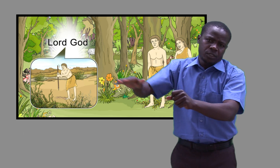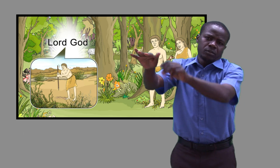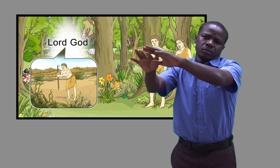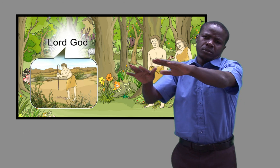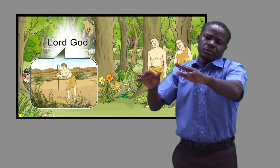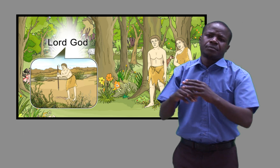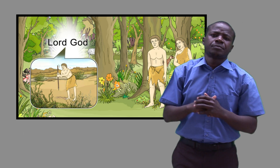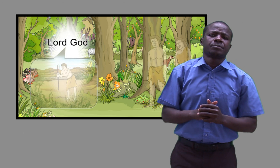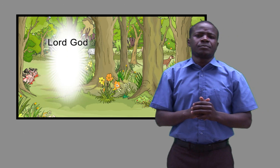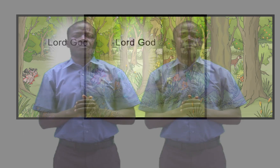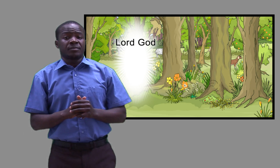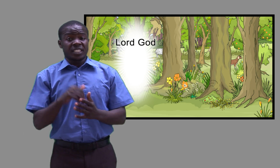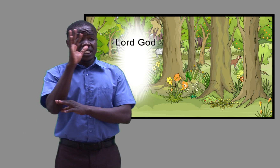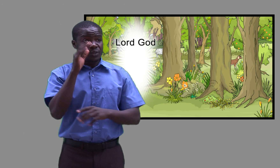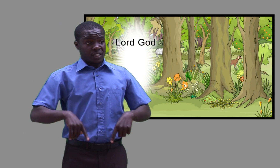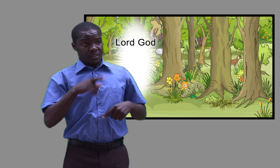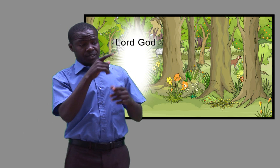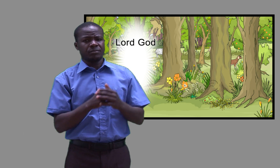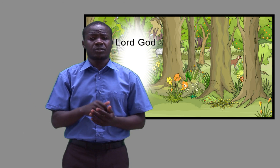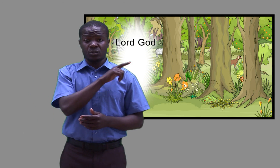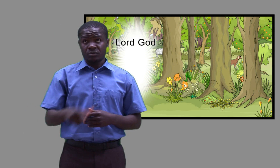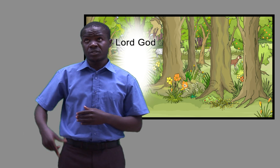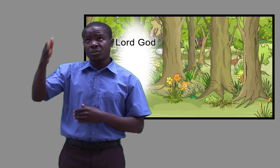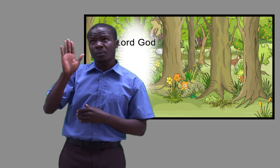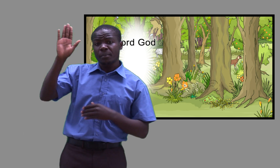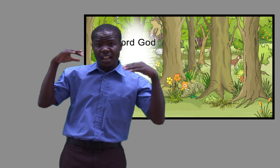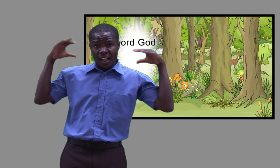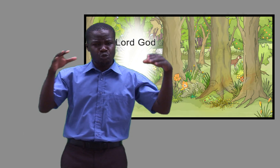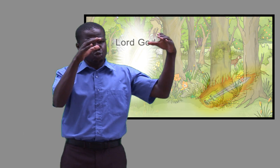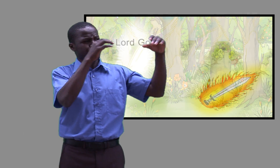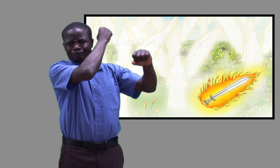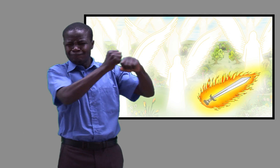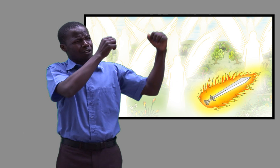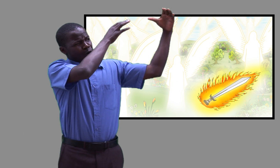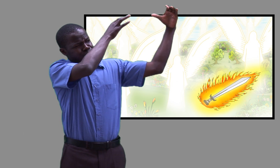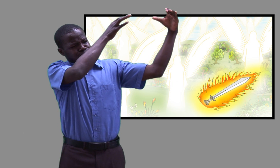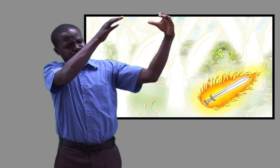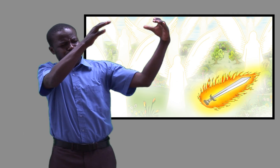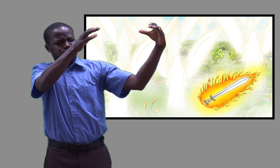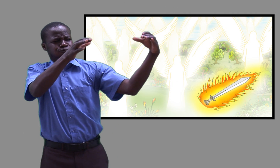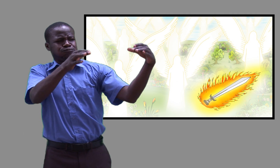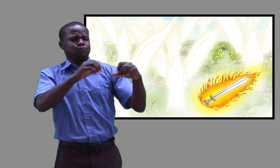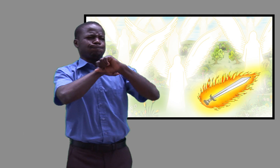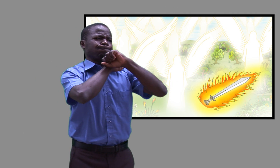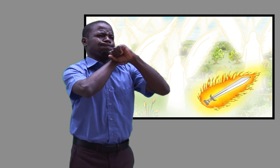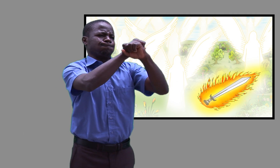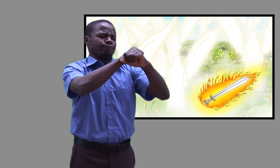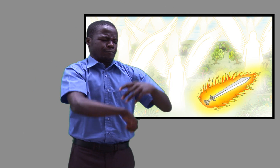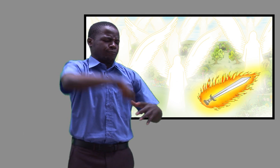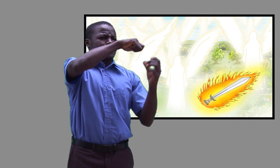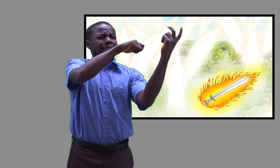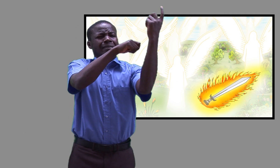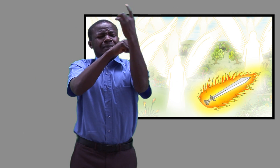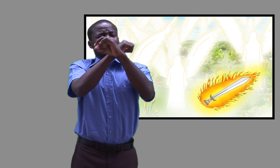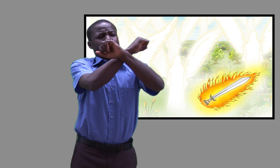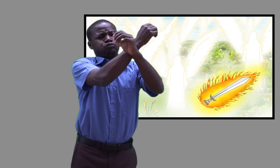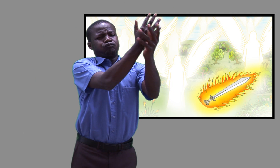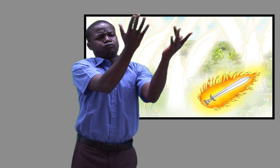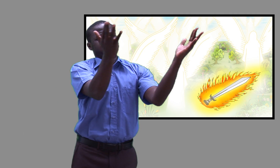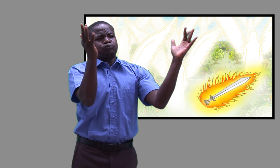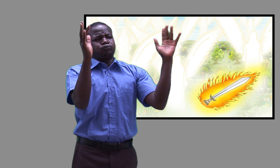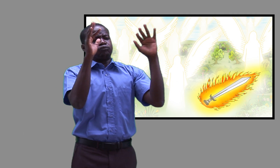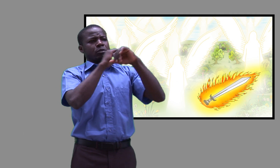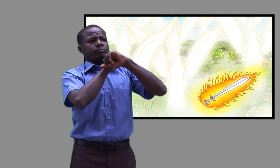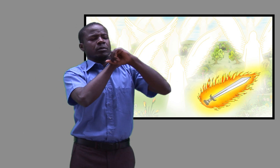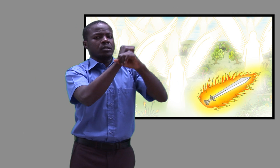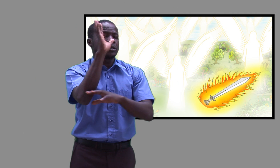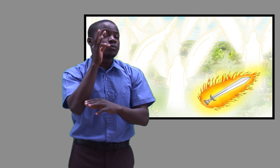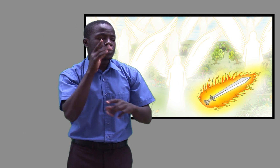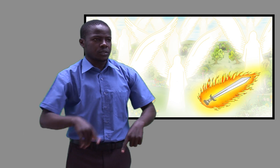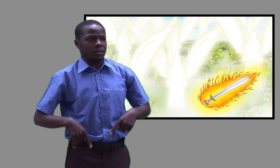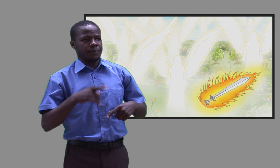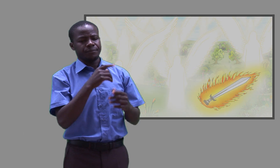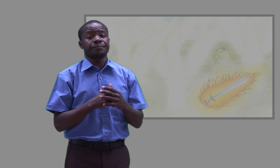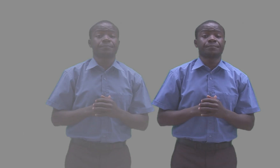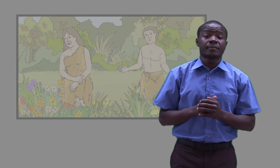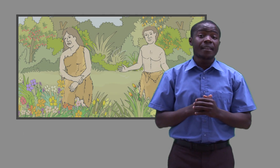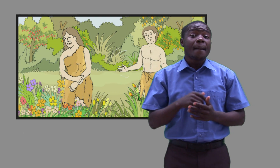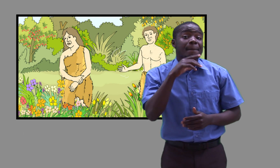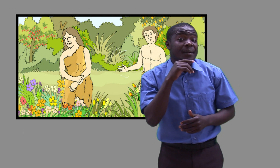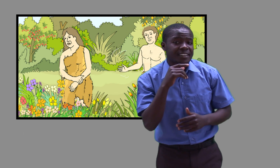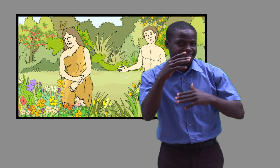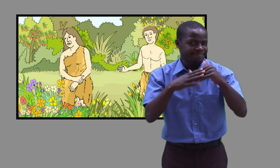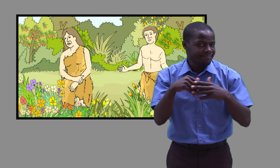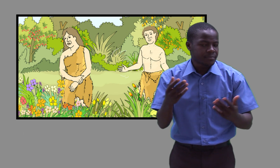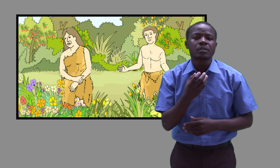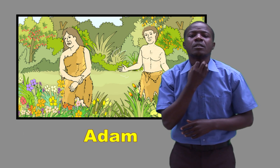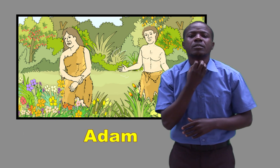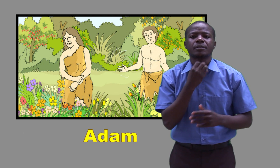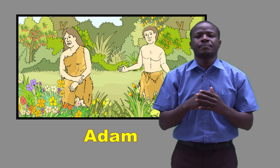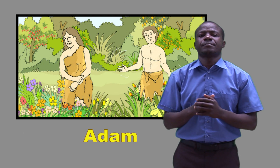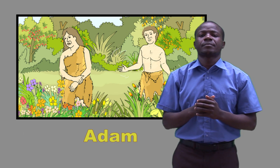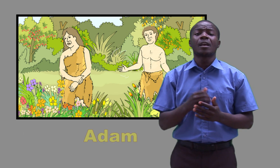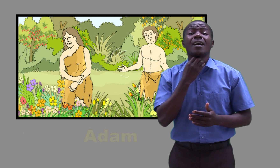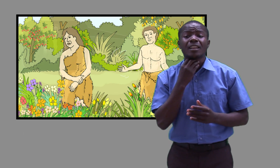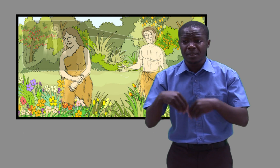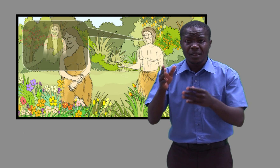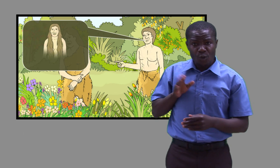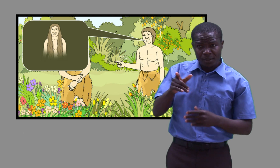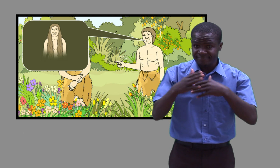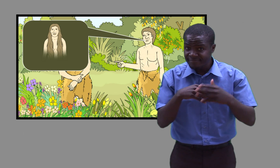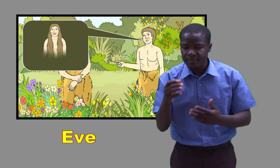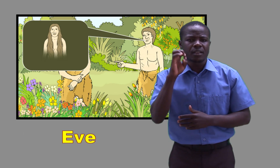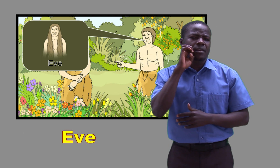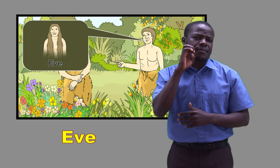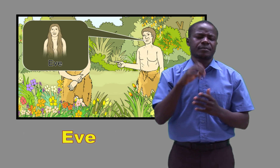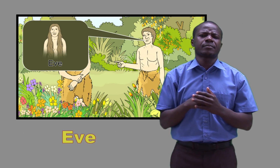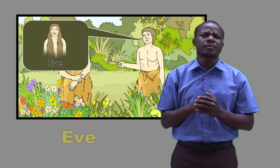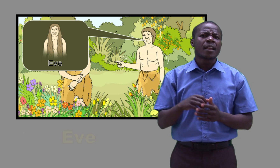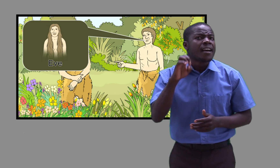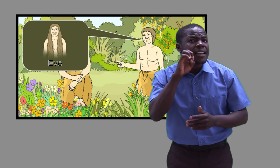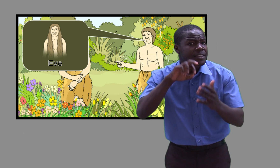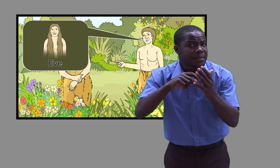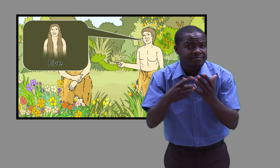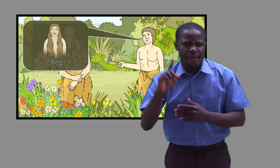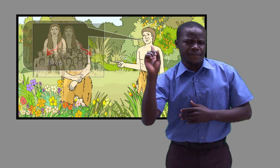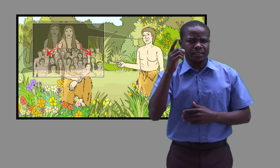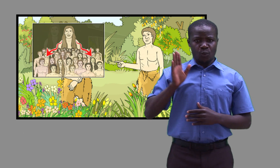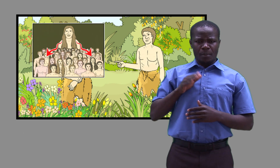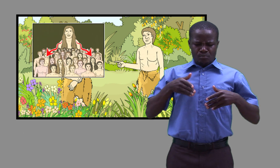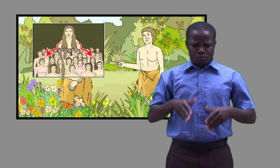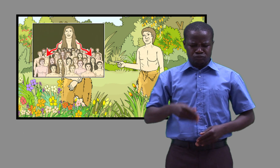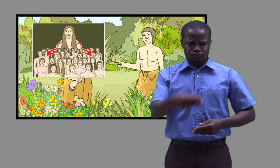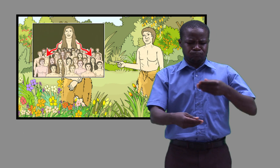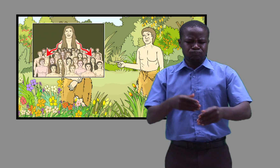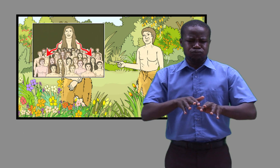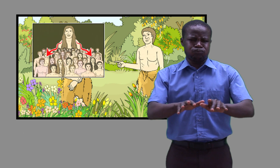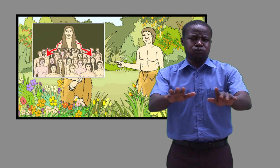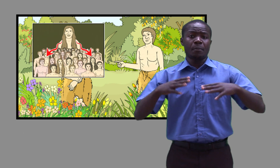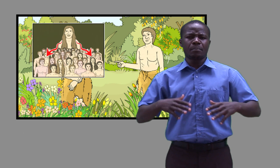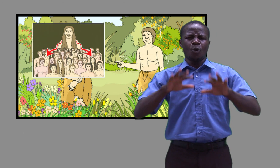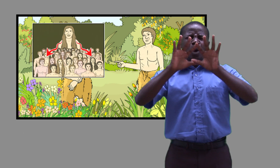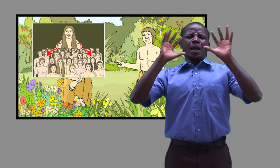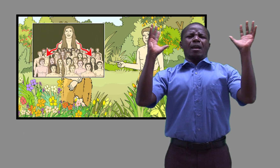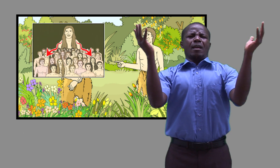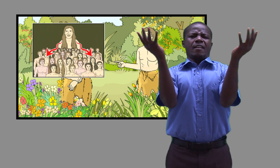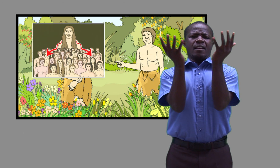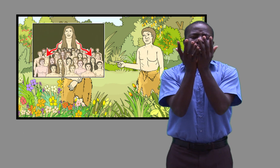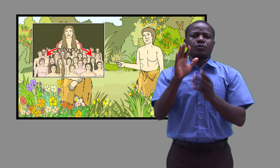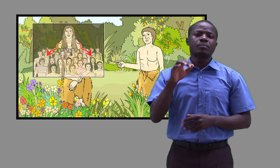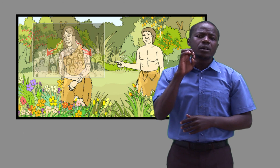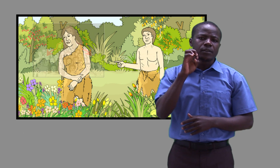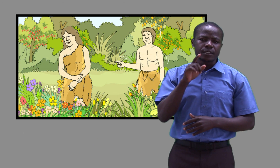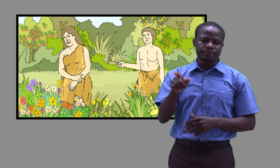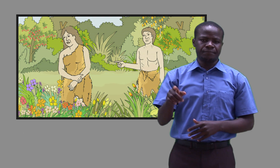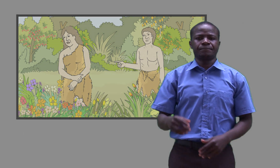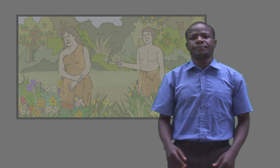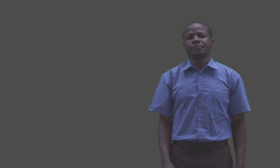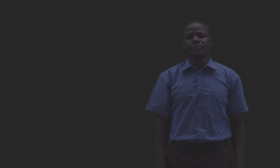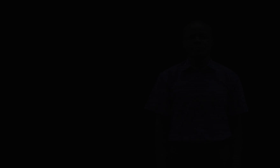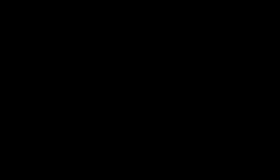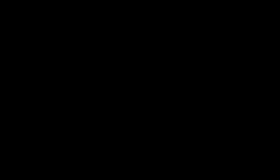So He drove out the man and stationed cherubim on the east side of the Garden of Eden, along with a whirling sword of flame to guard the way to the tree of life.